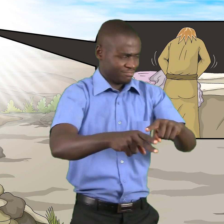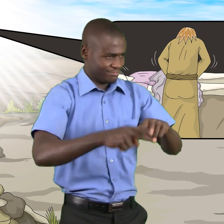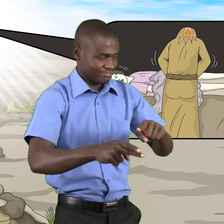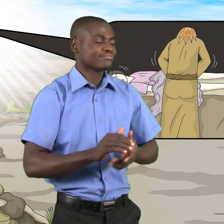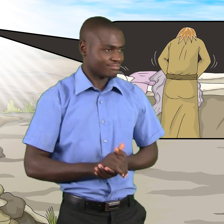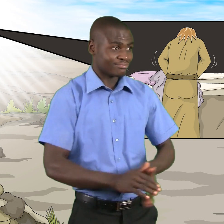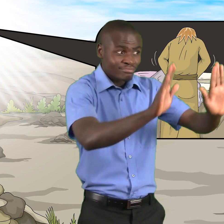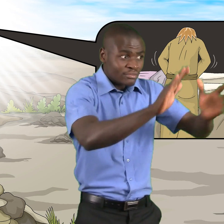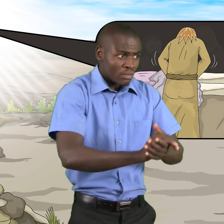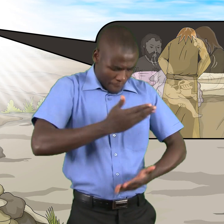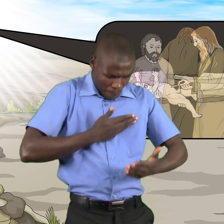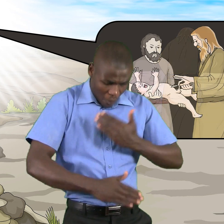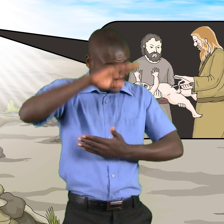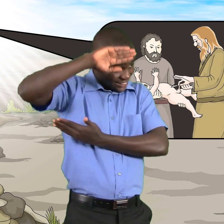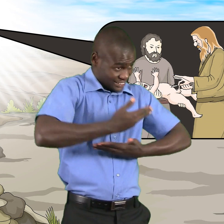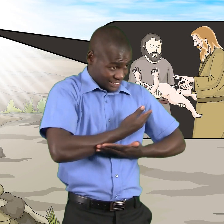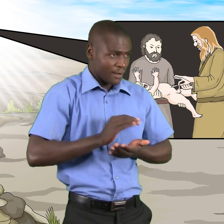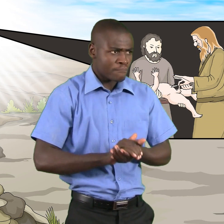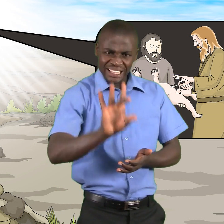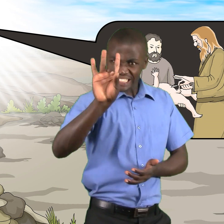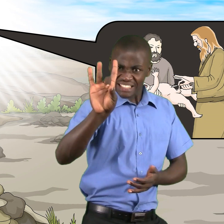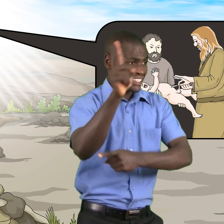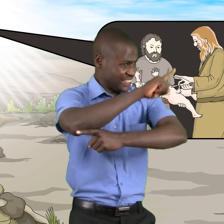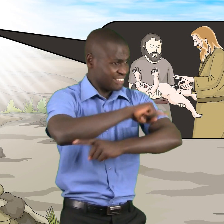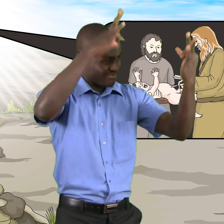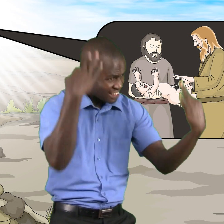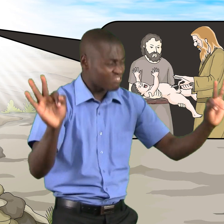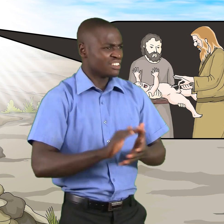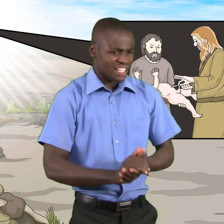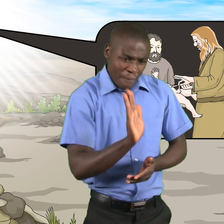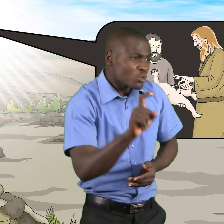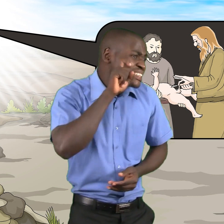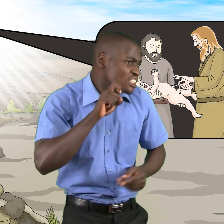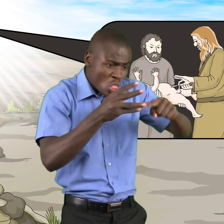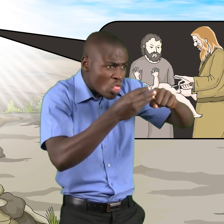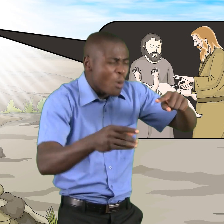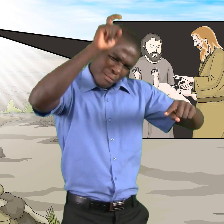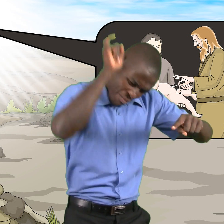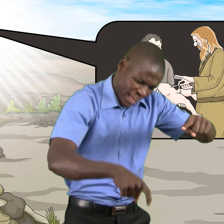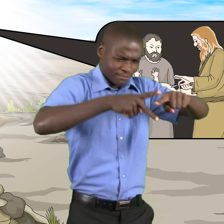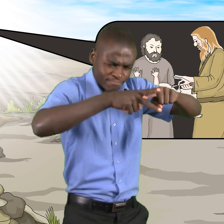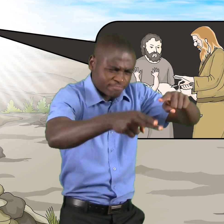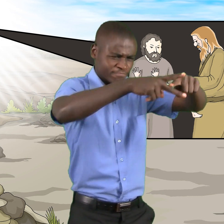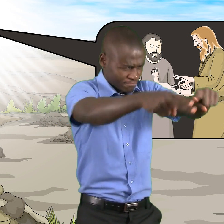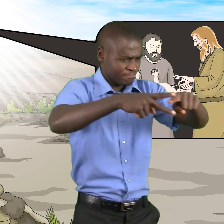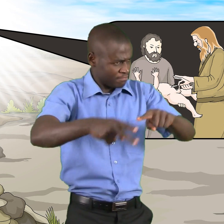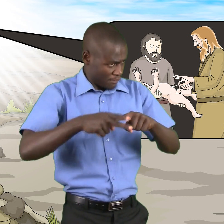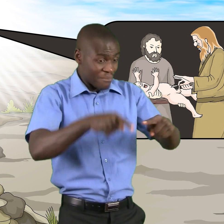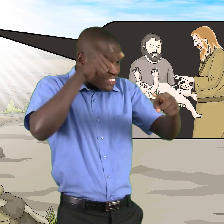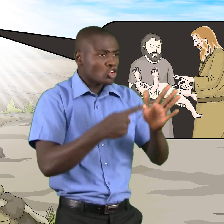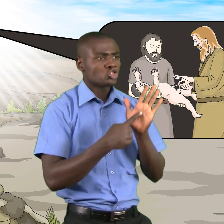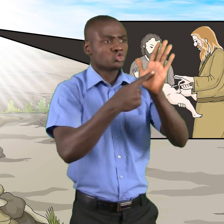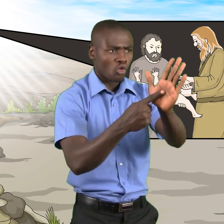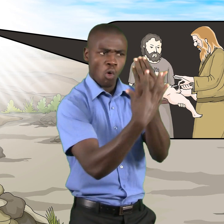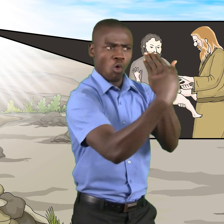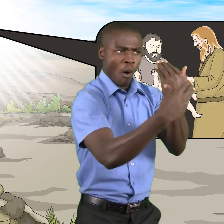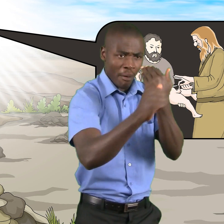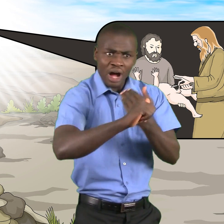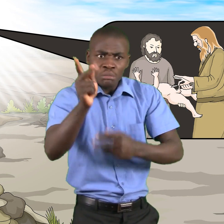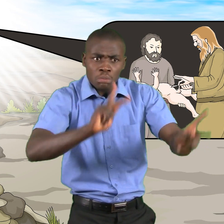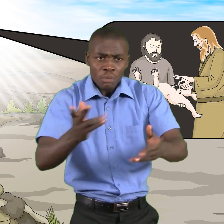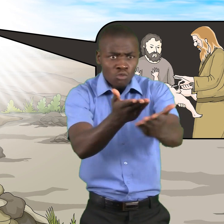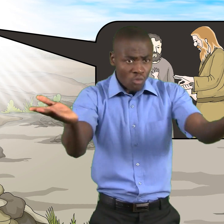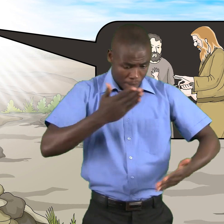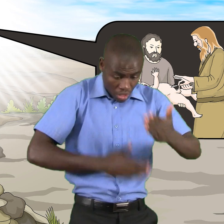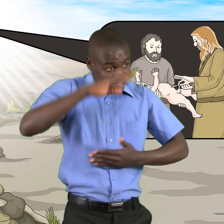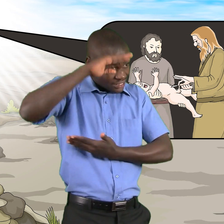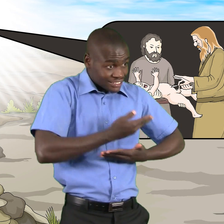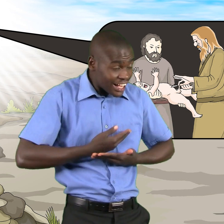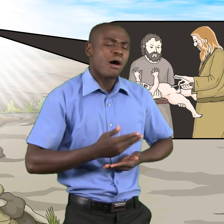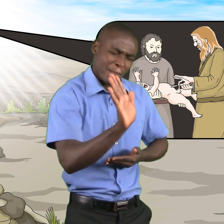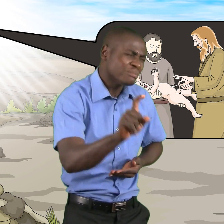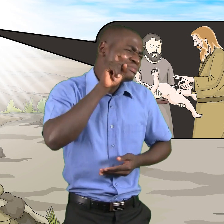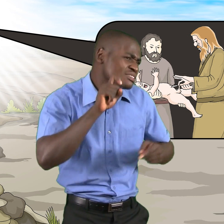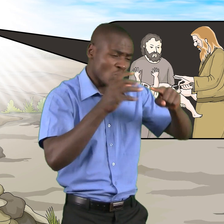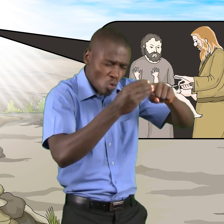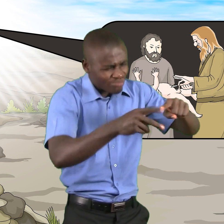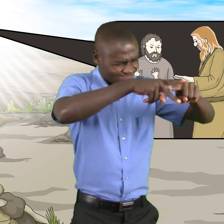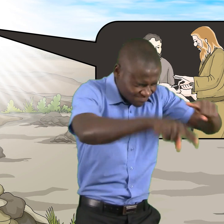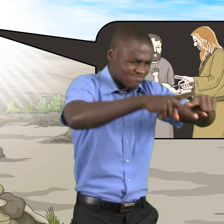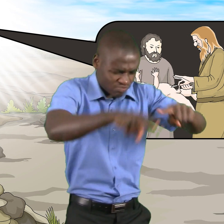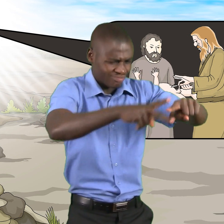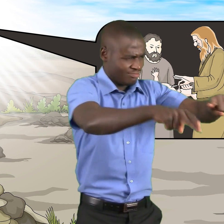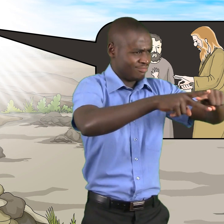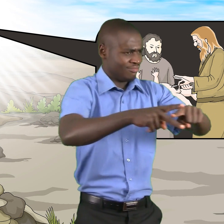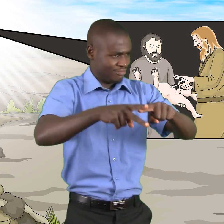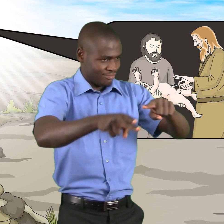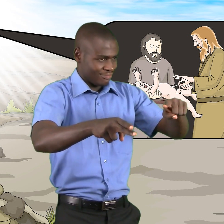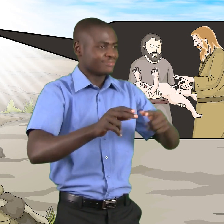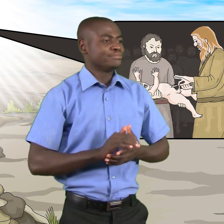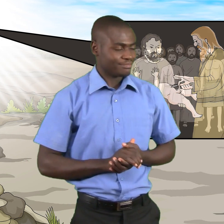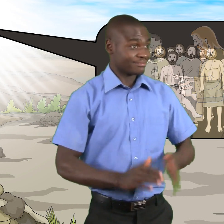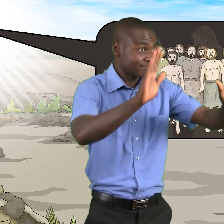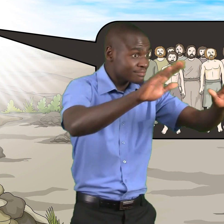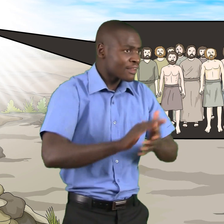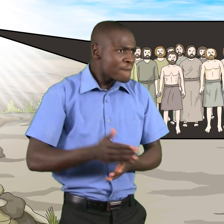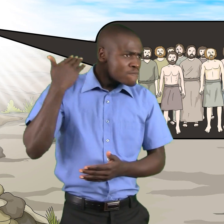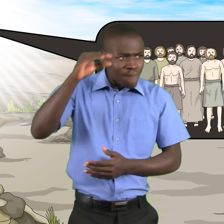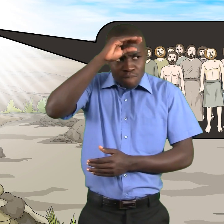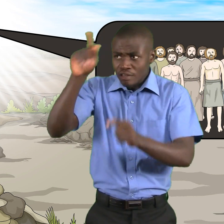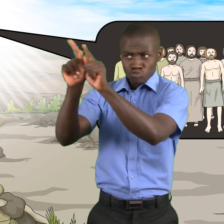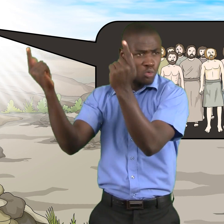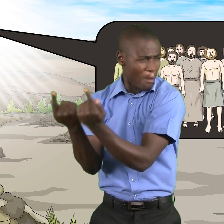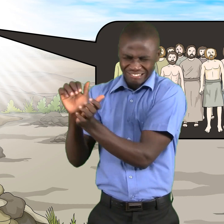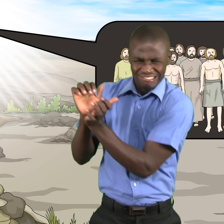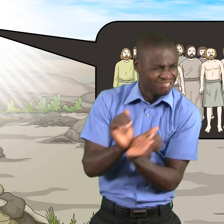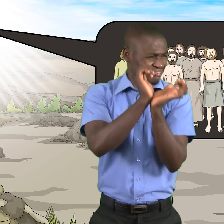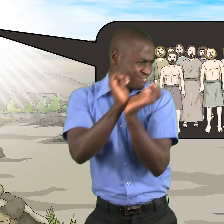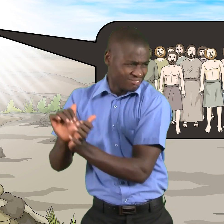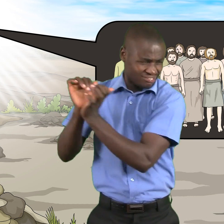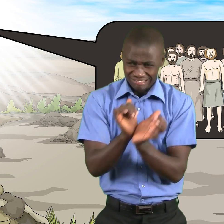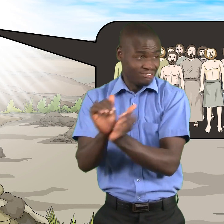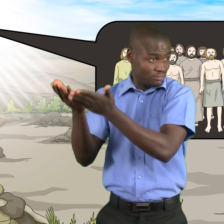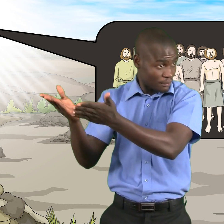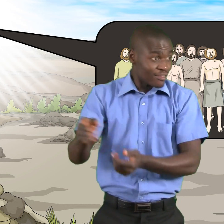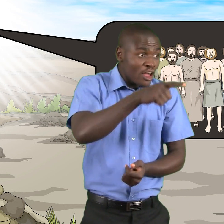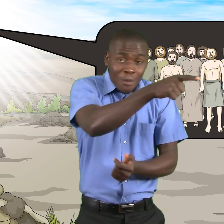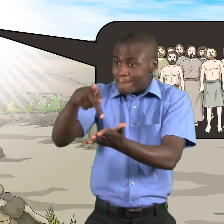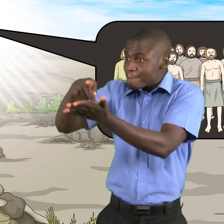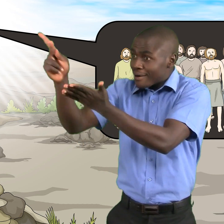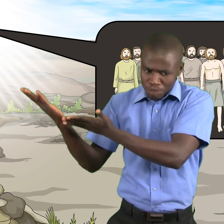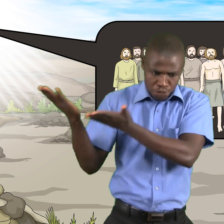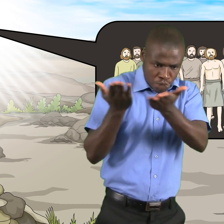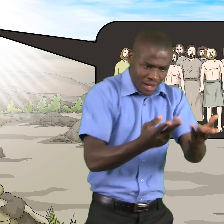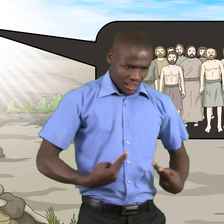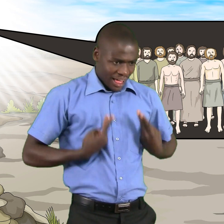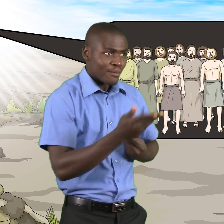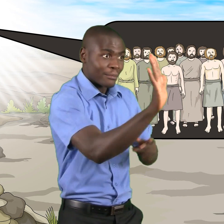Generation after generation, every male must be circumcised when he is eight days old, including those born in your household and those purchased from a foreigner—even those who are not your offspring.